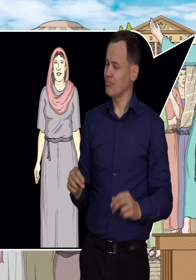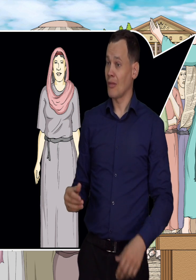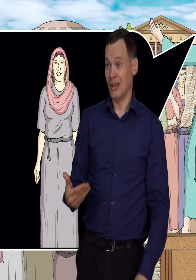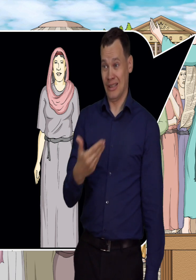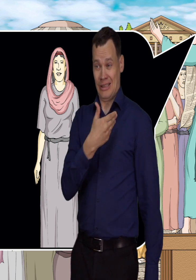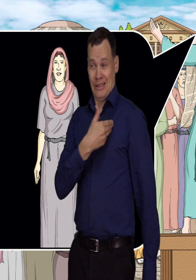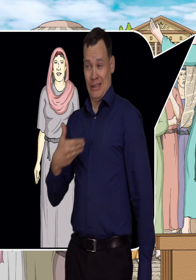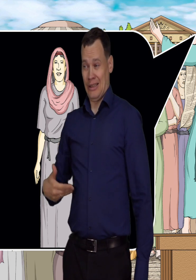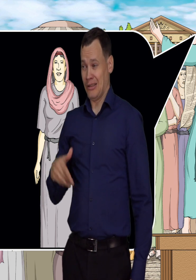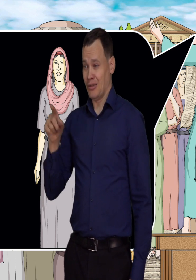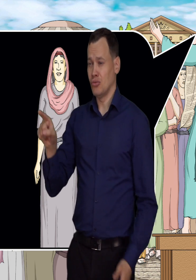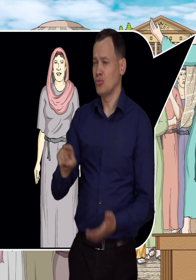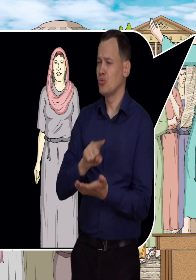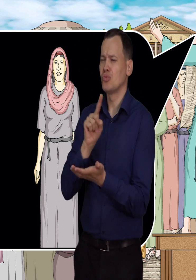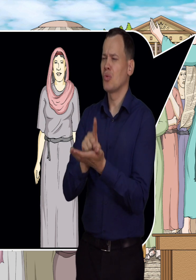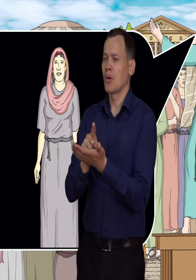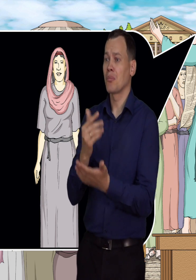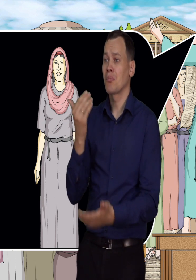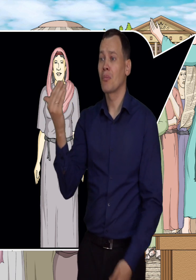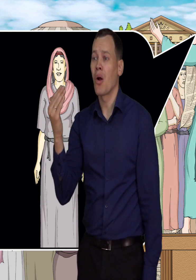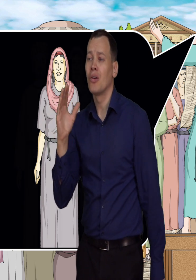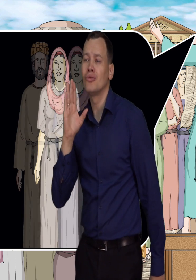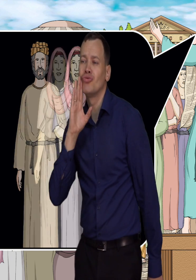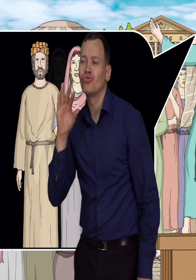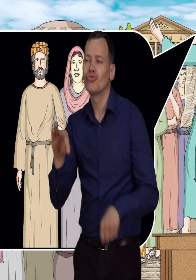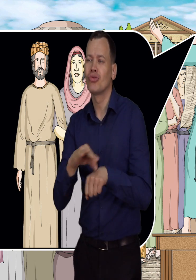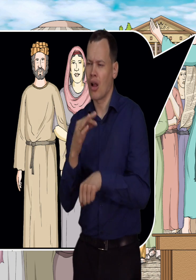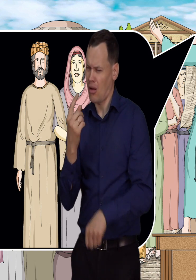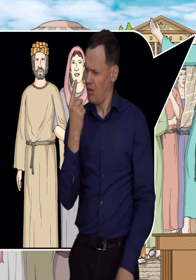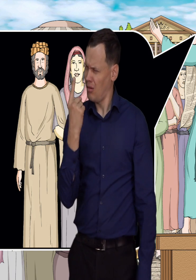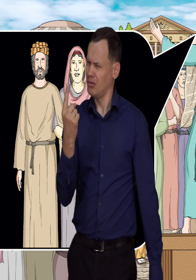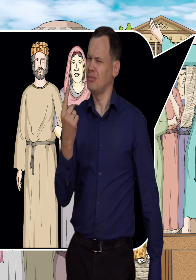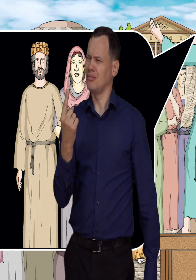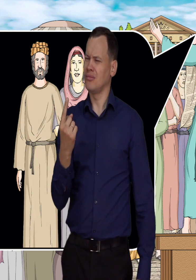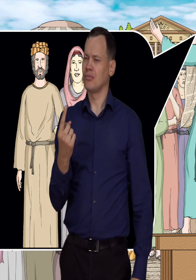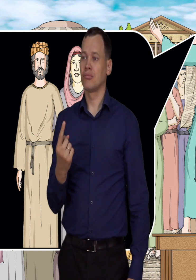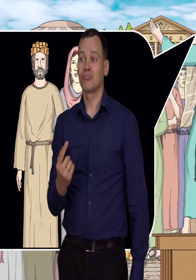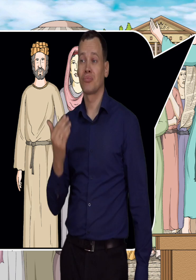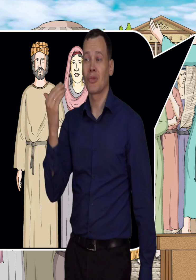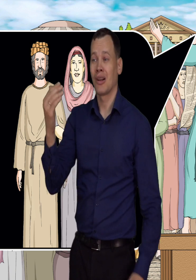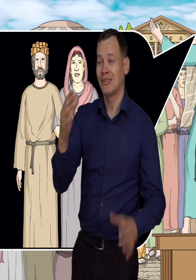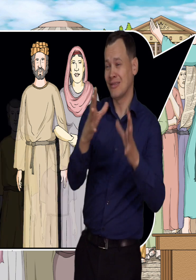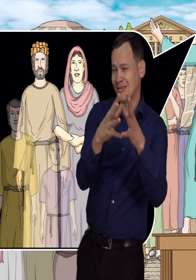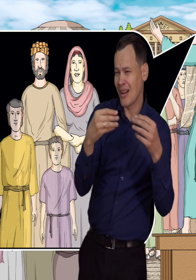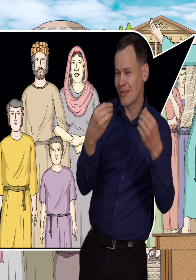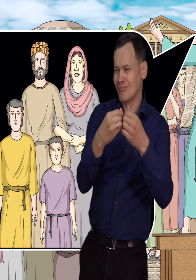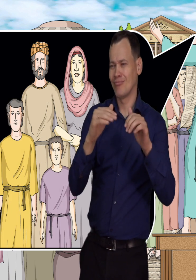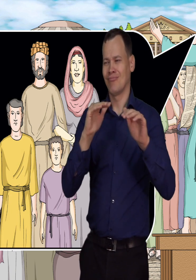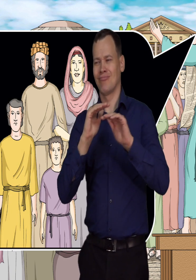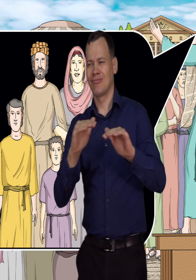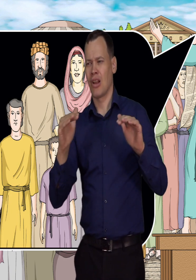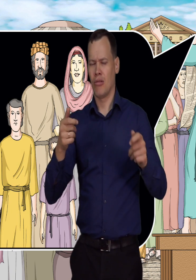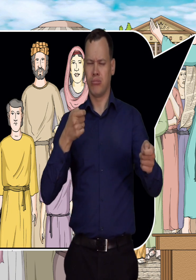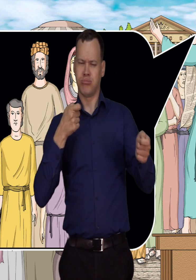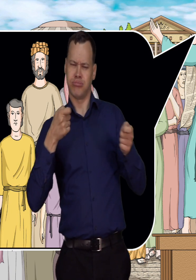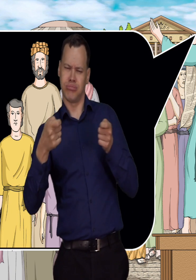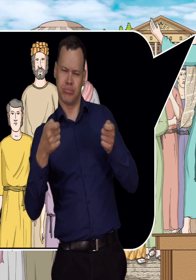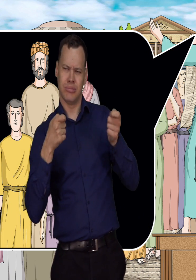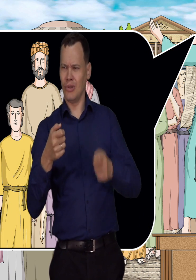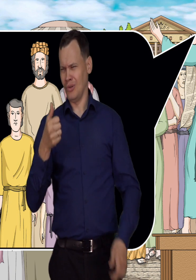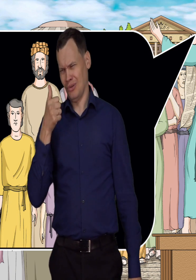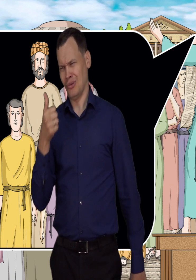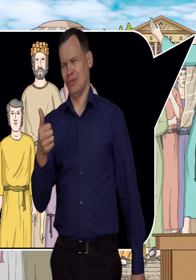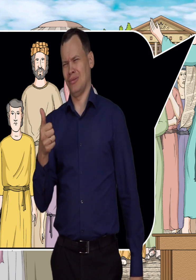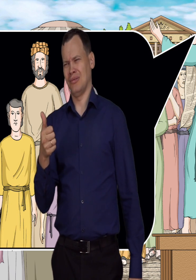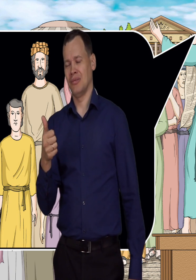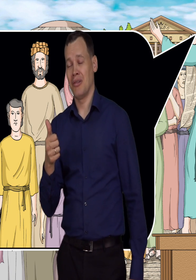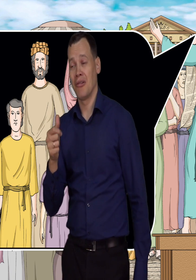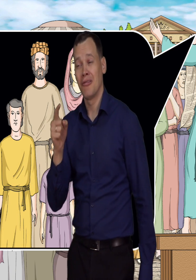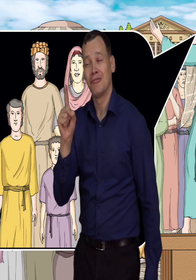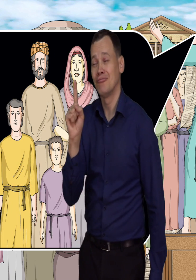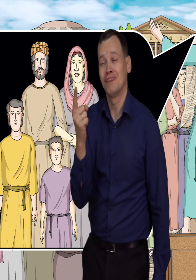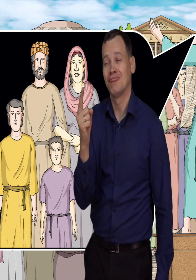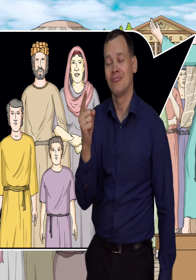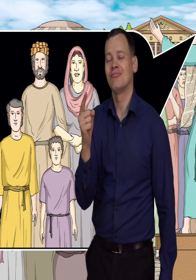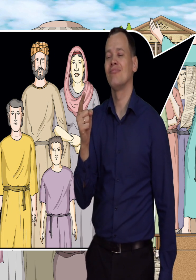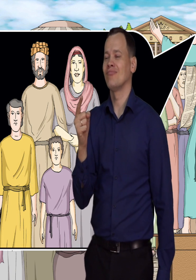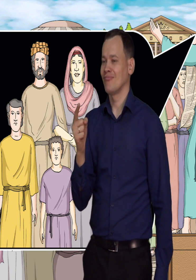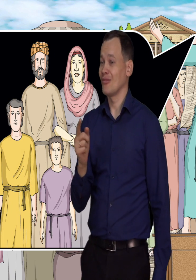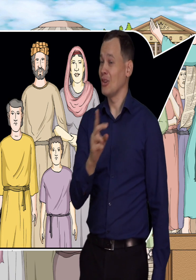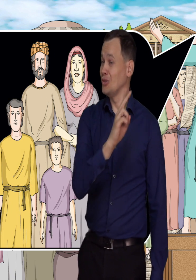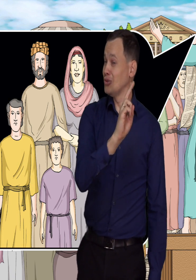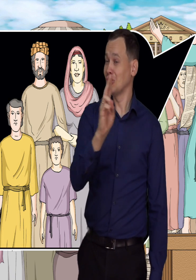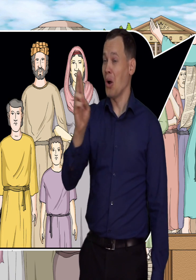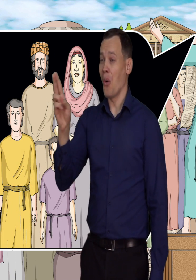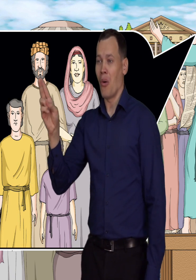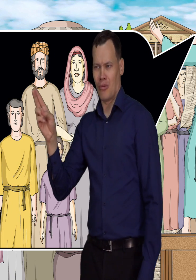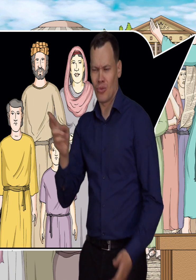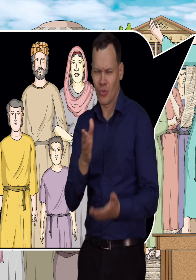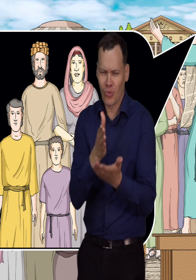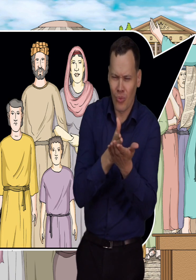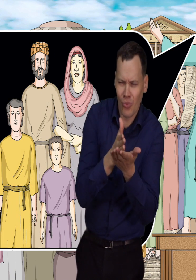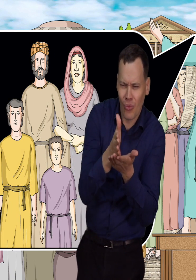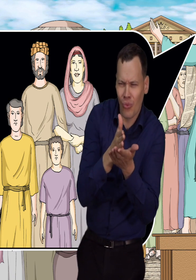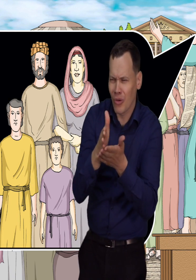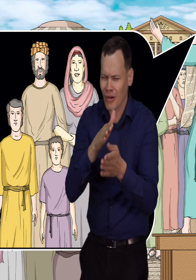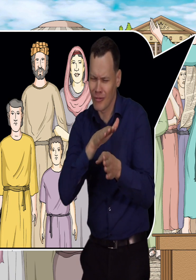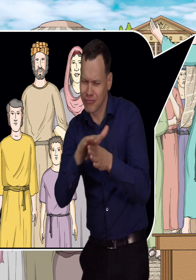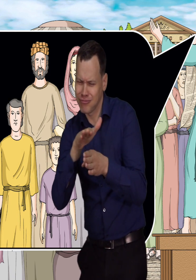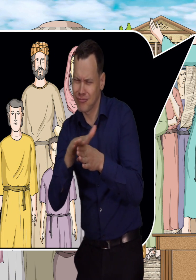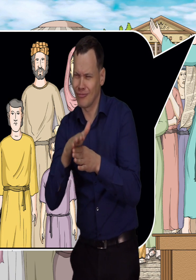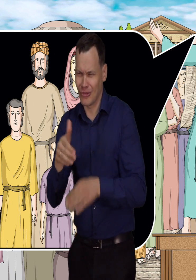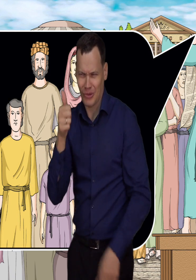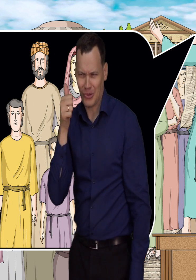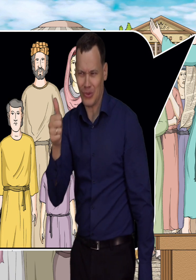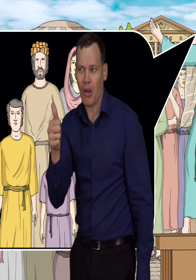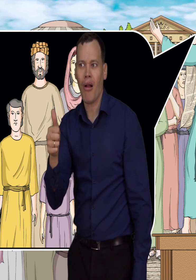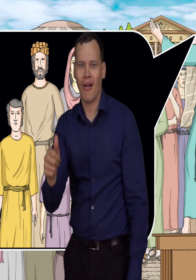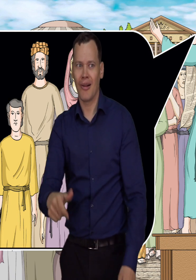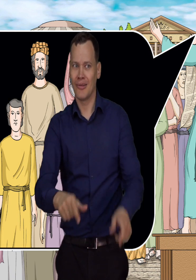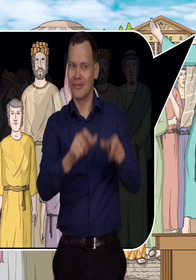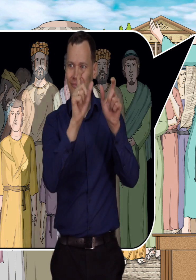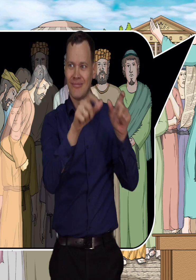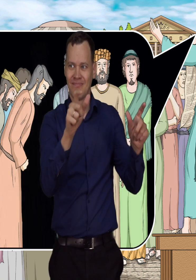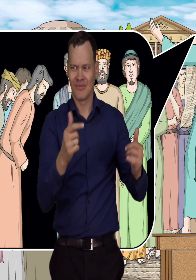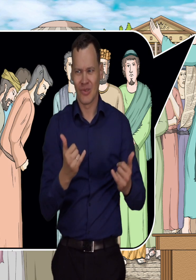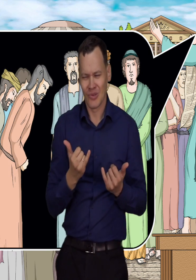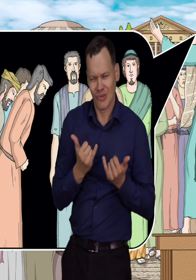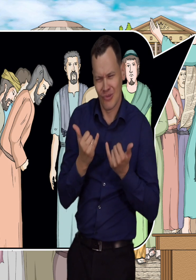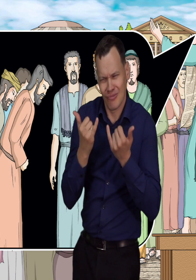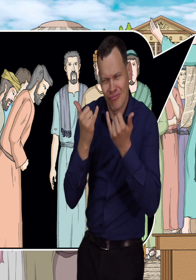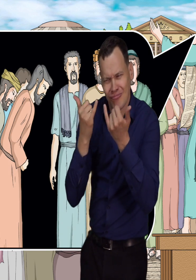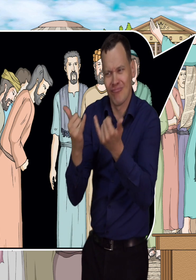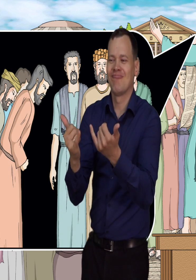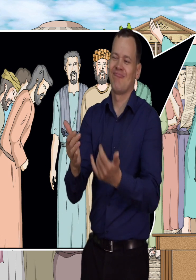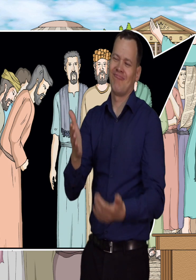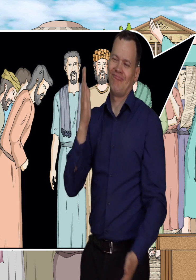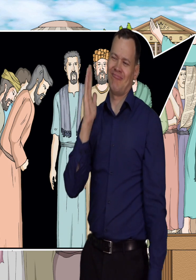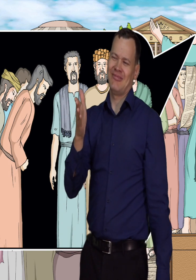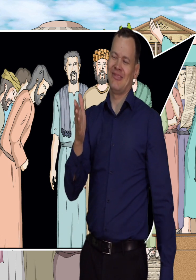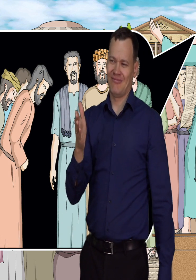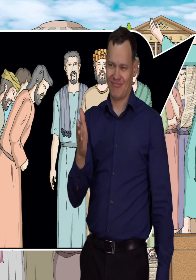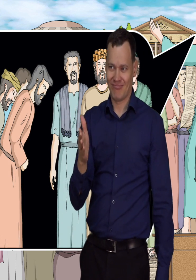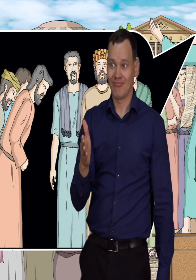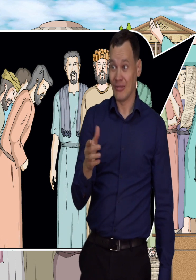A deacon must be the husband of but one wife, a good manager of his children and of his own household.